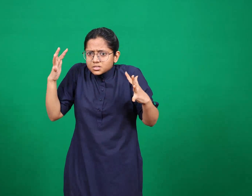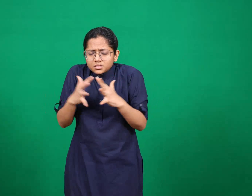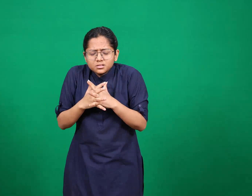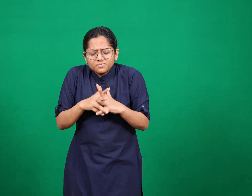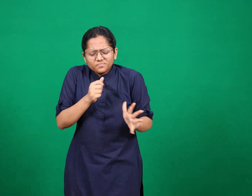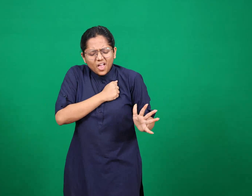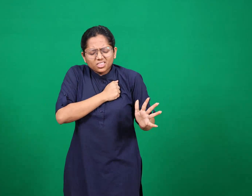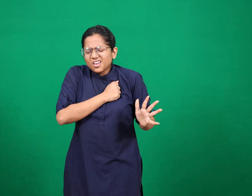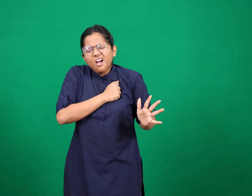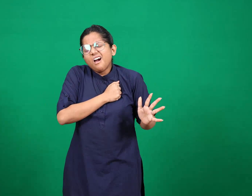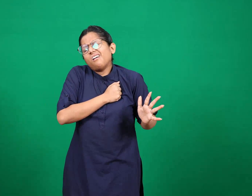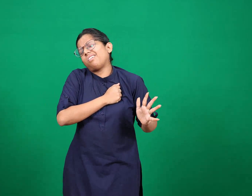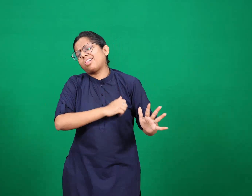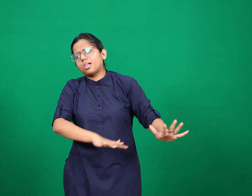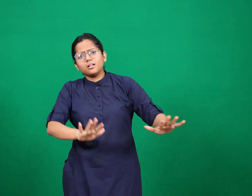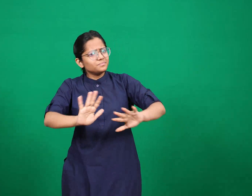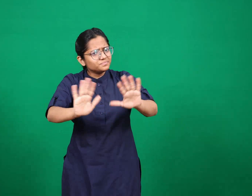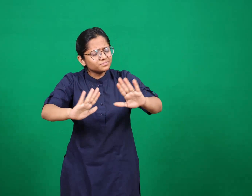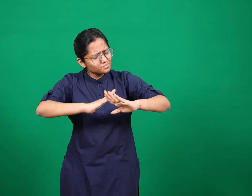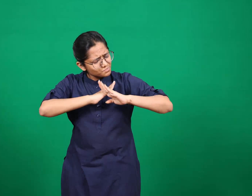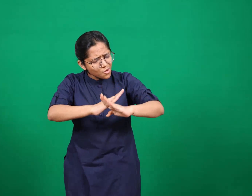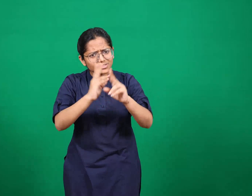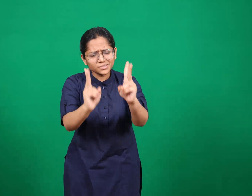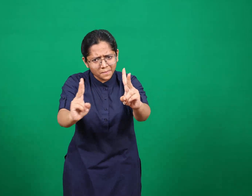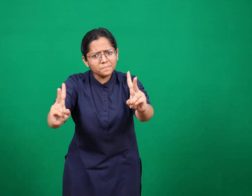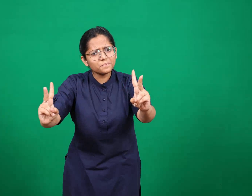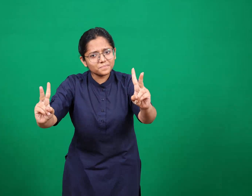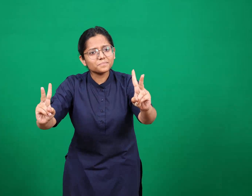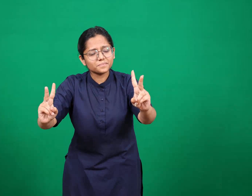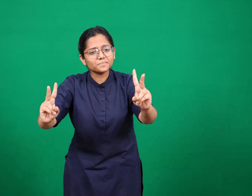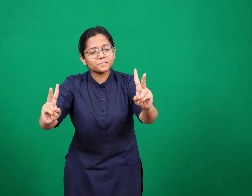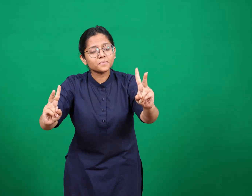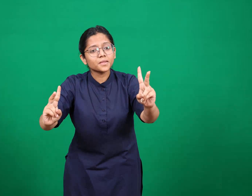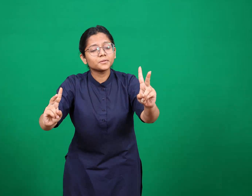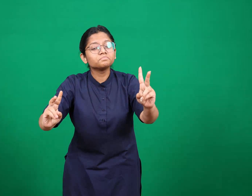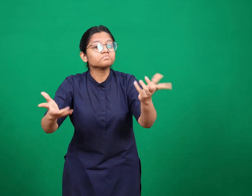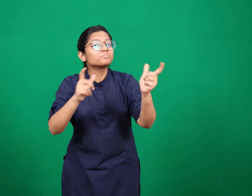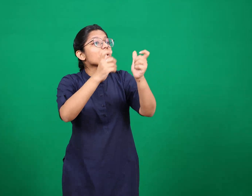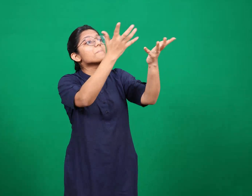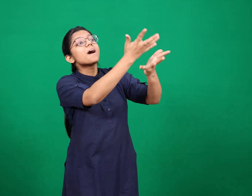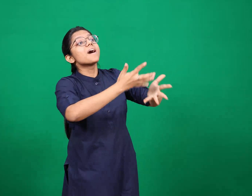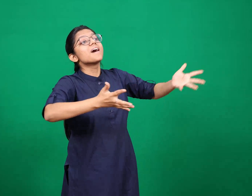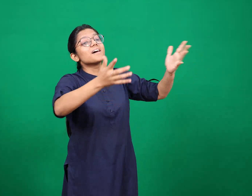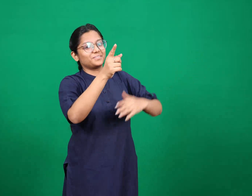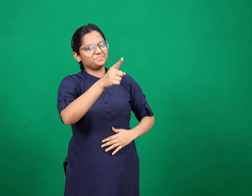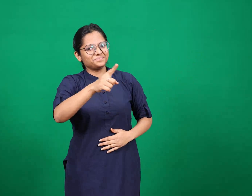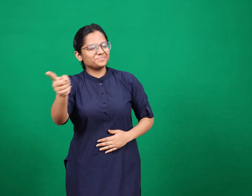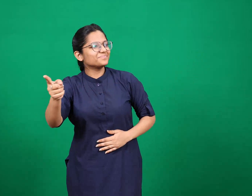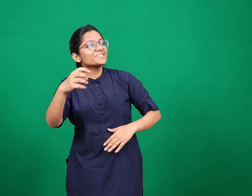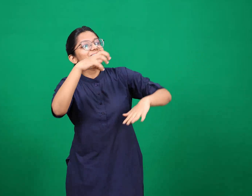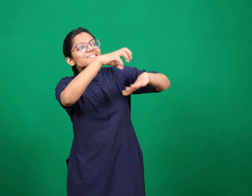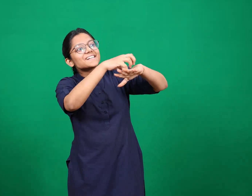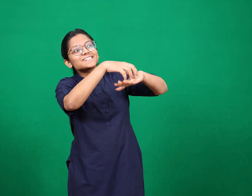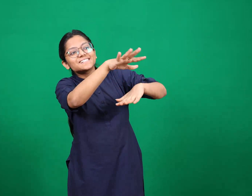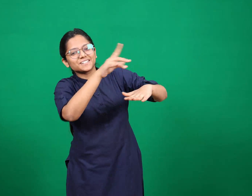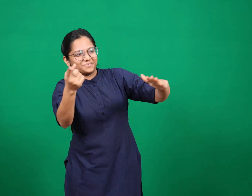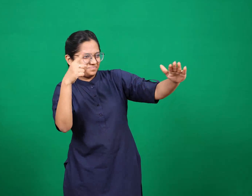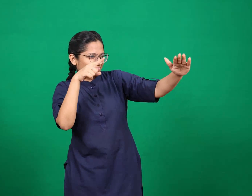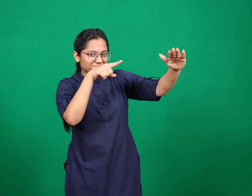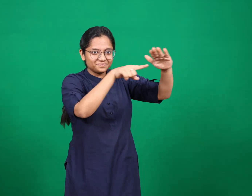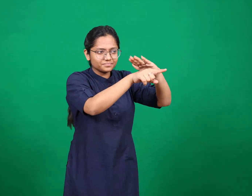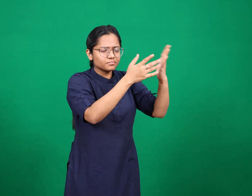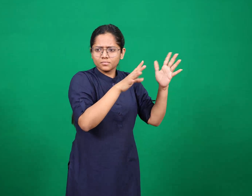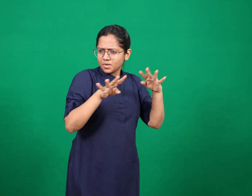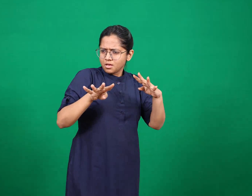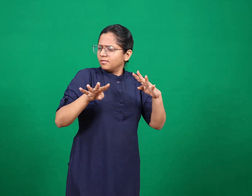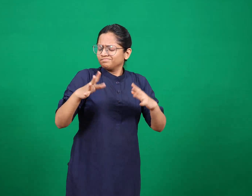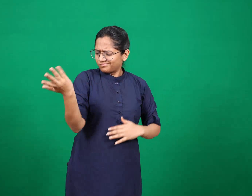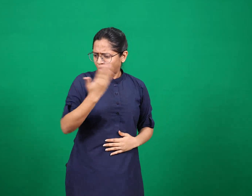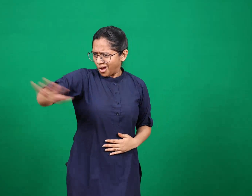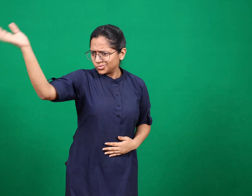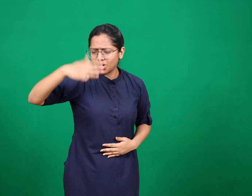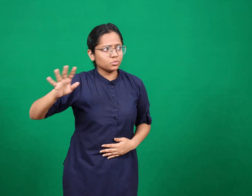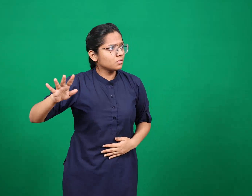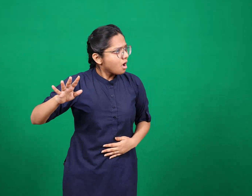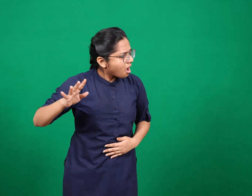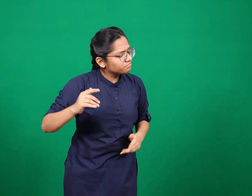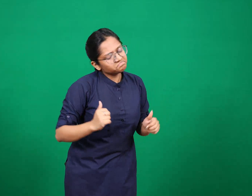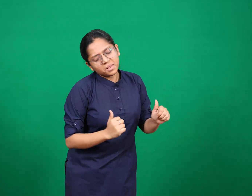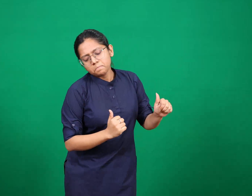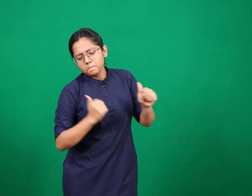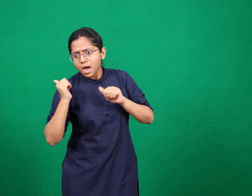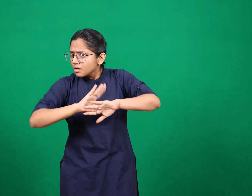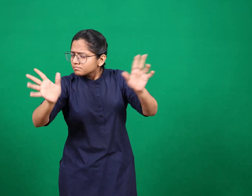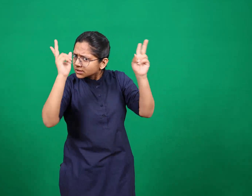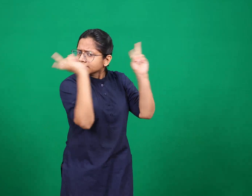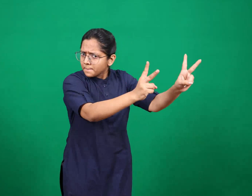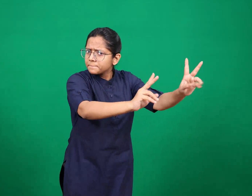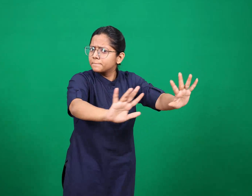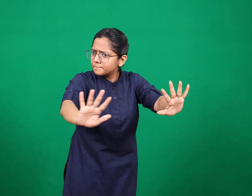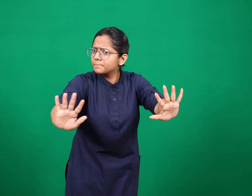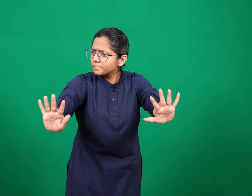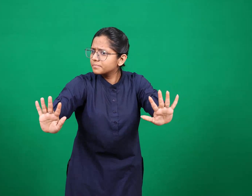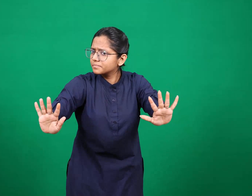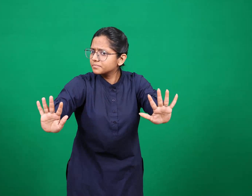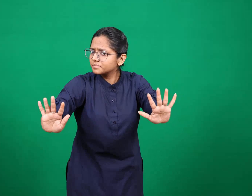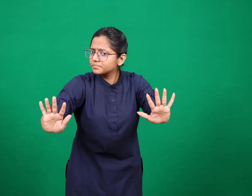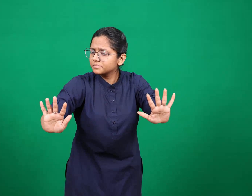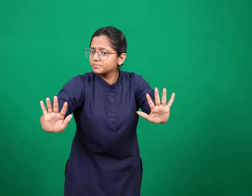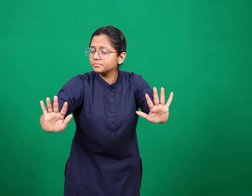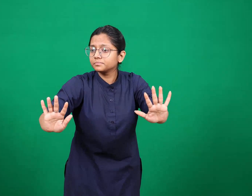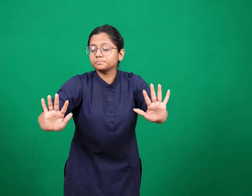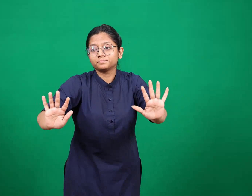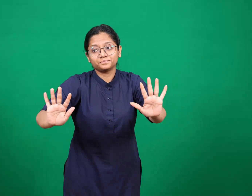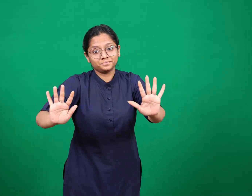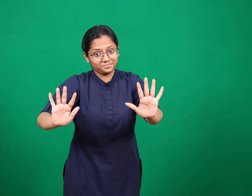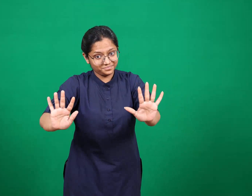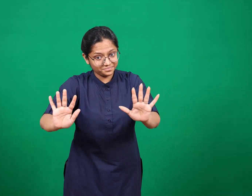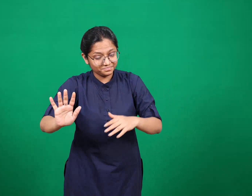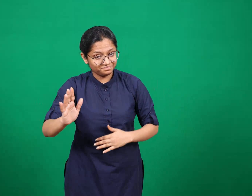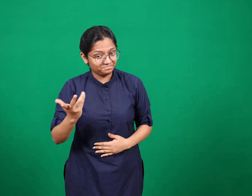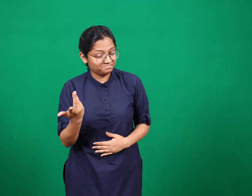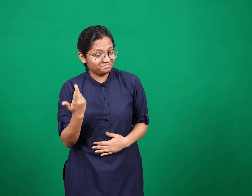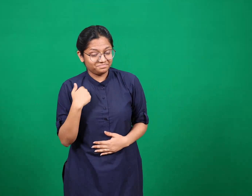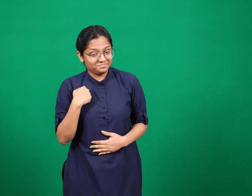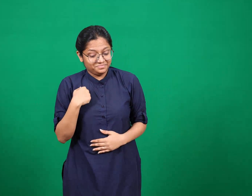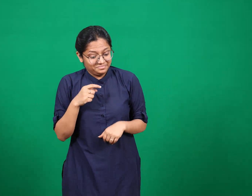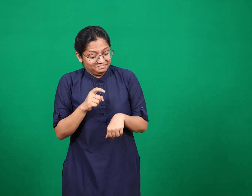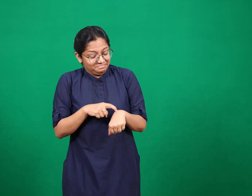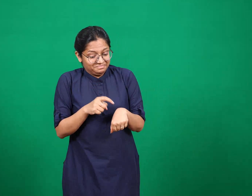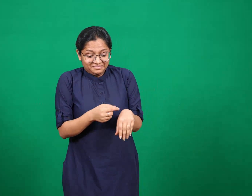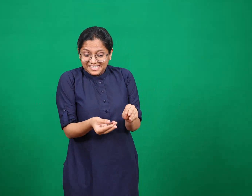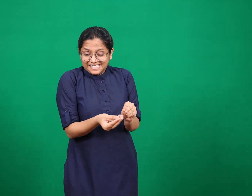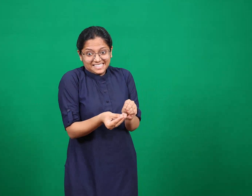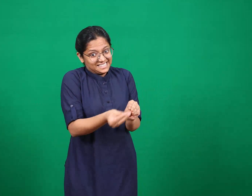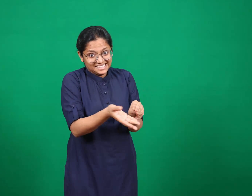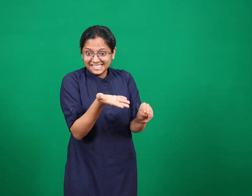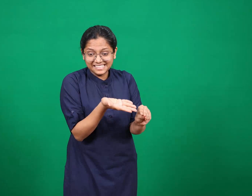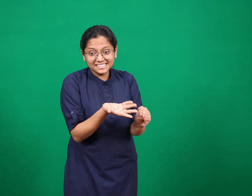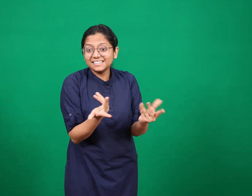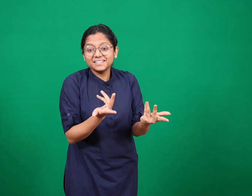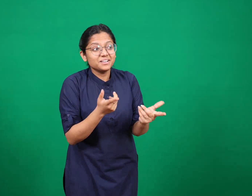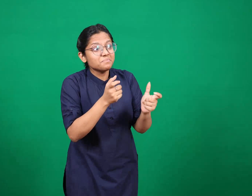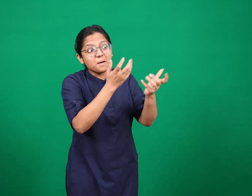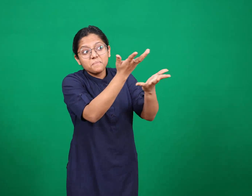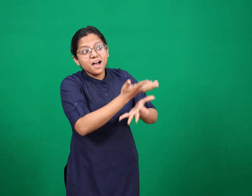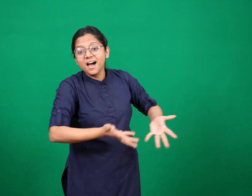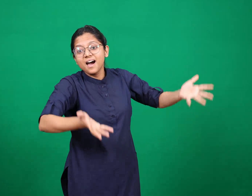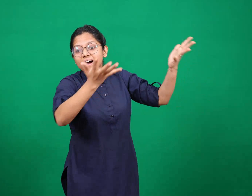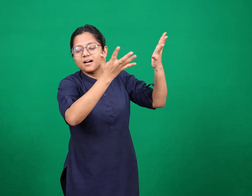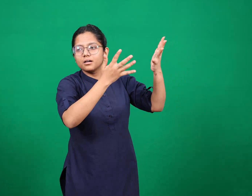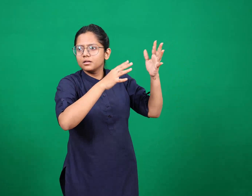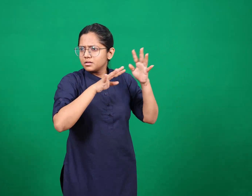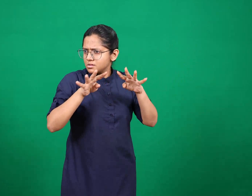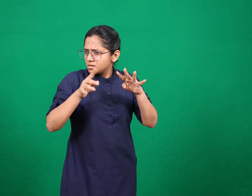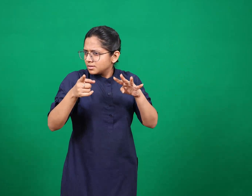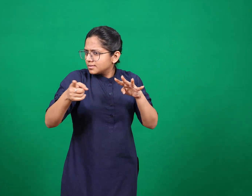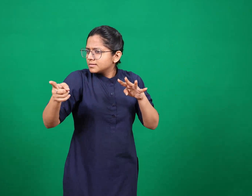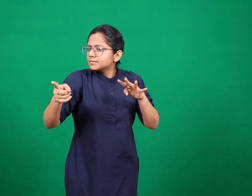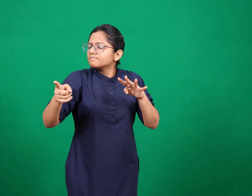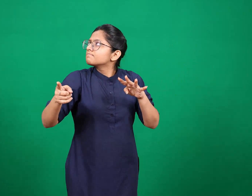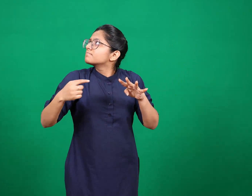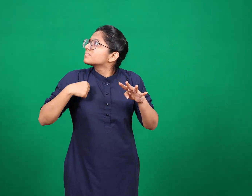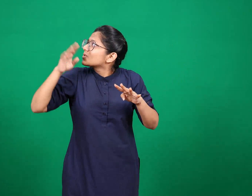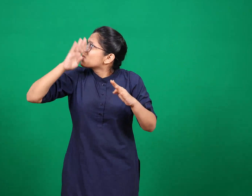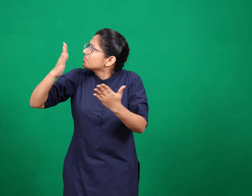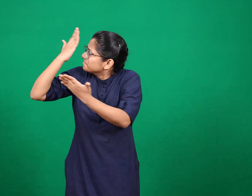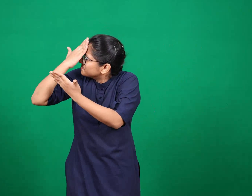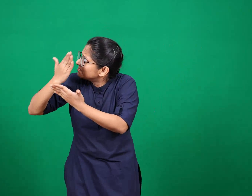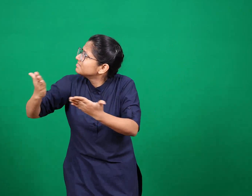In fact, a time is coming when anyone who kills you will think he is offering a service to God.